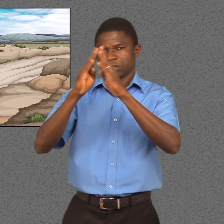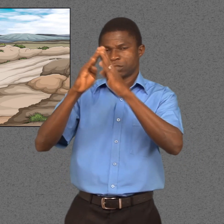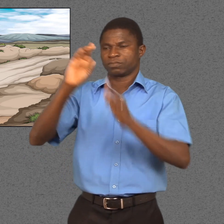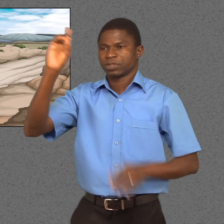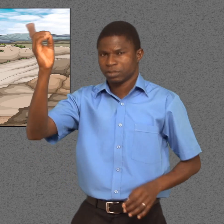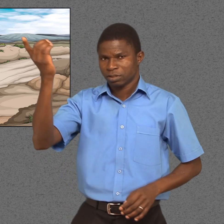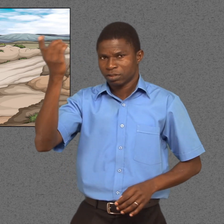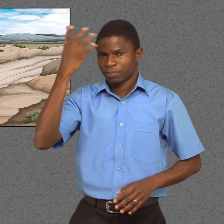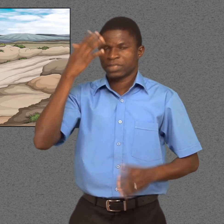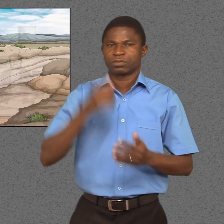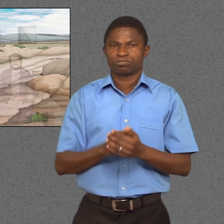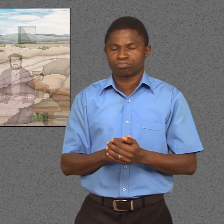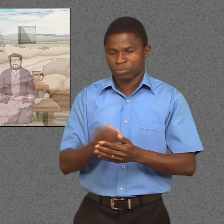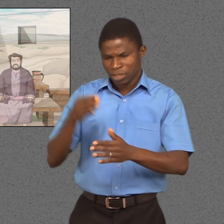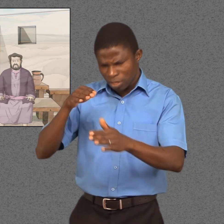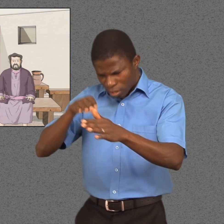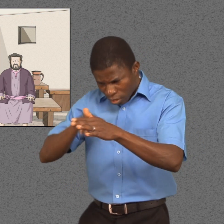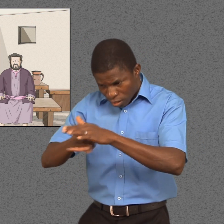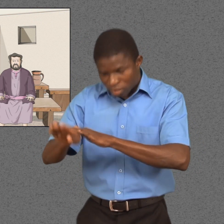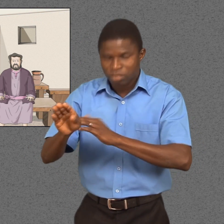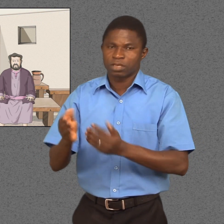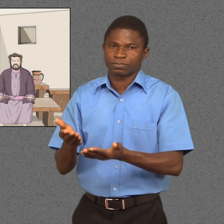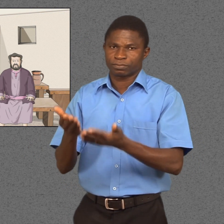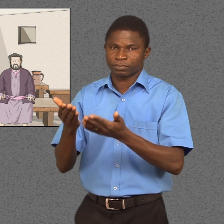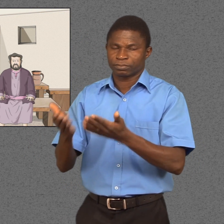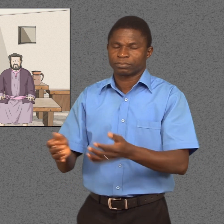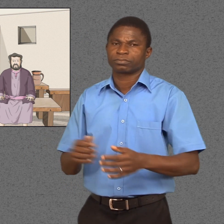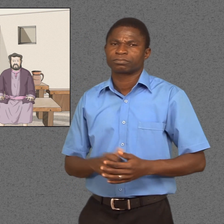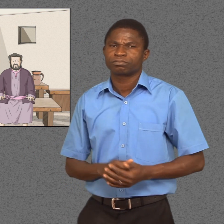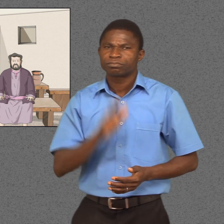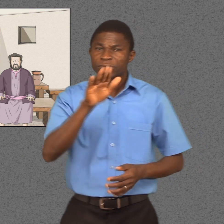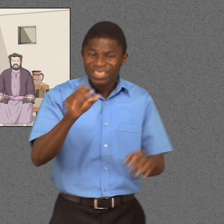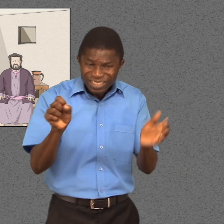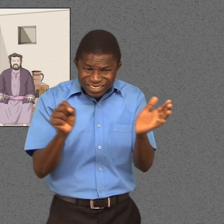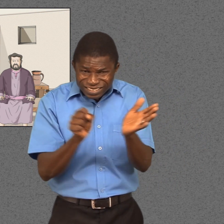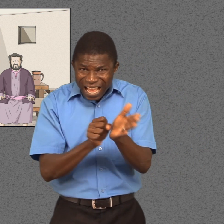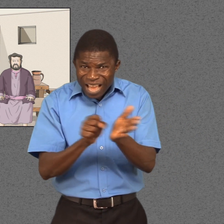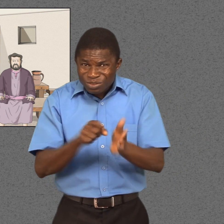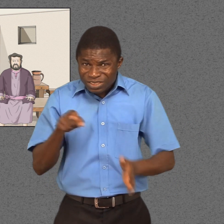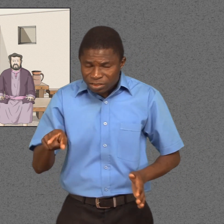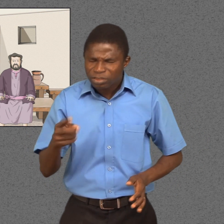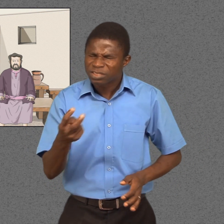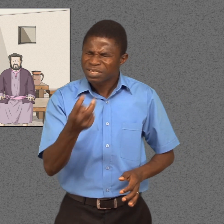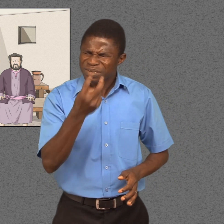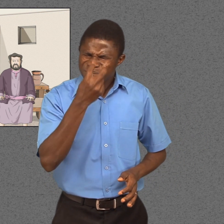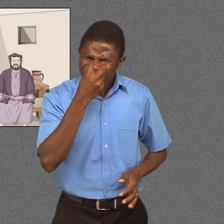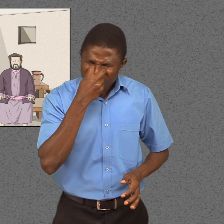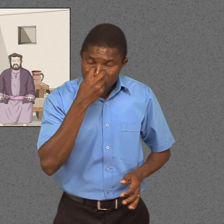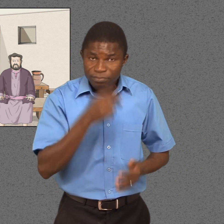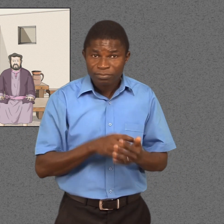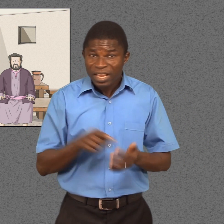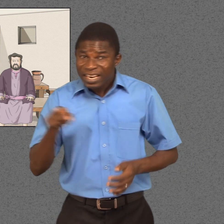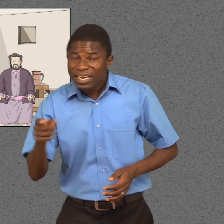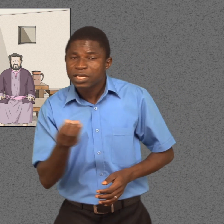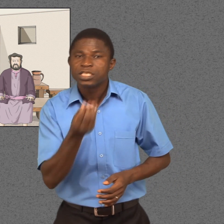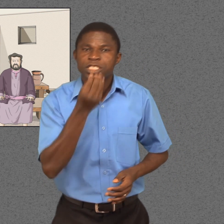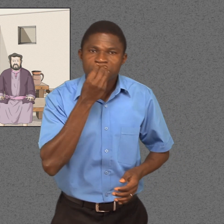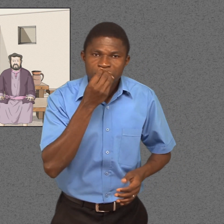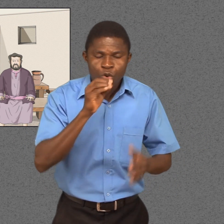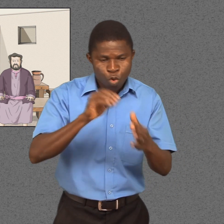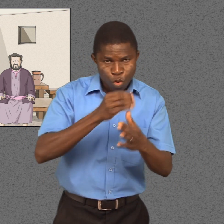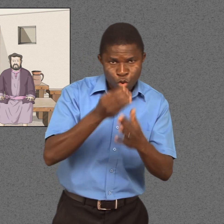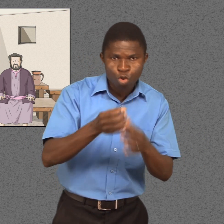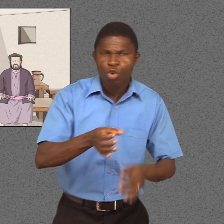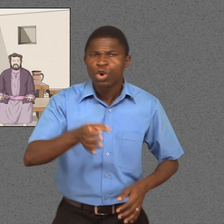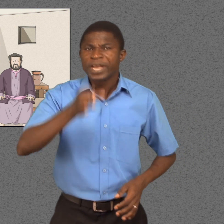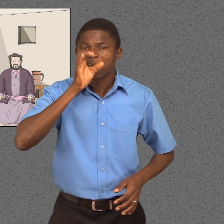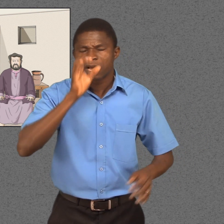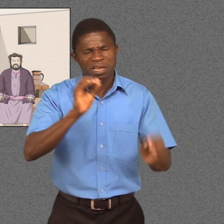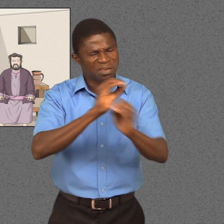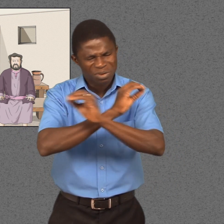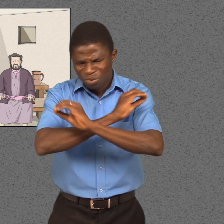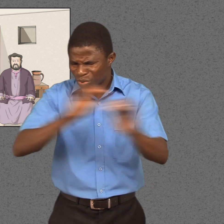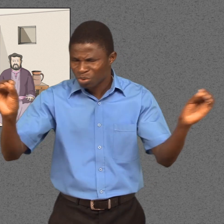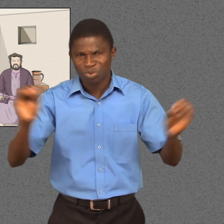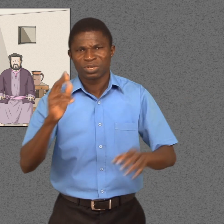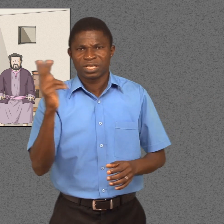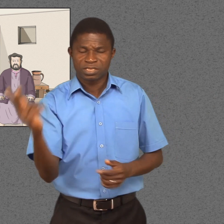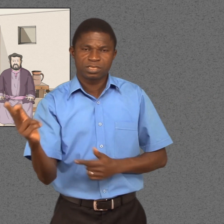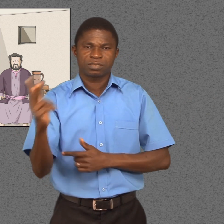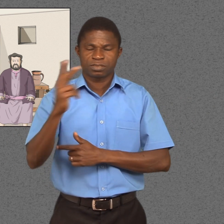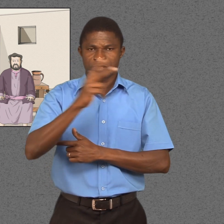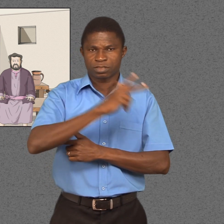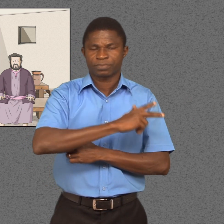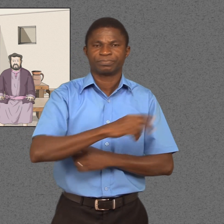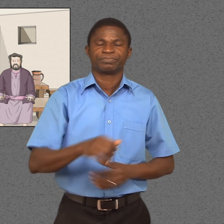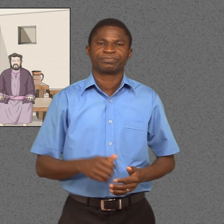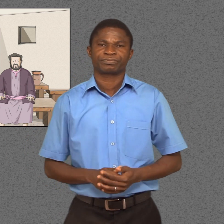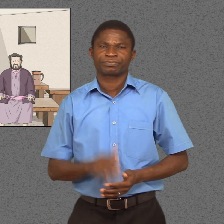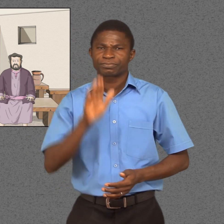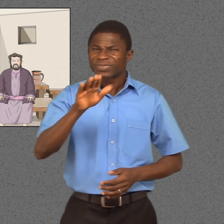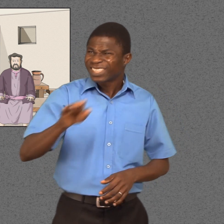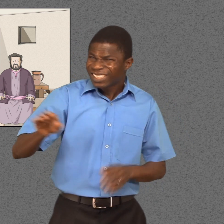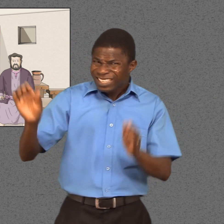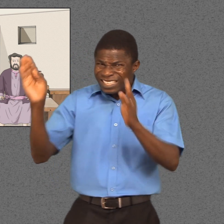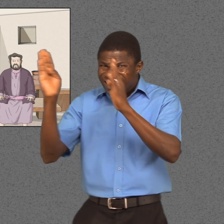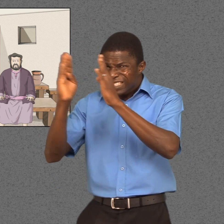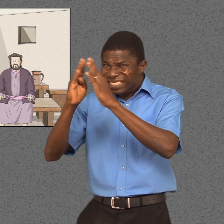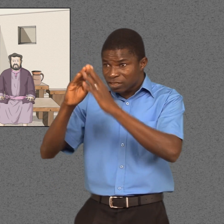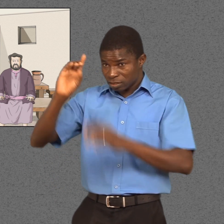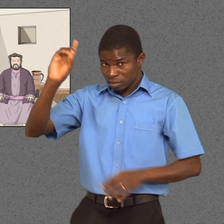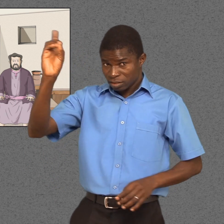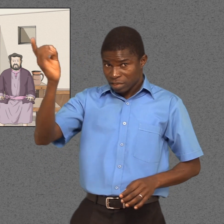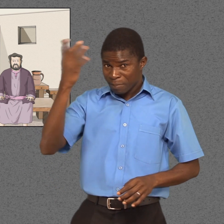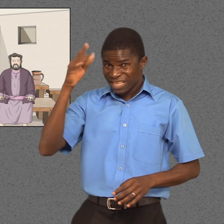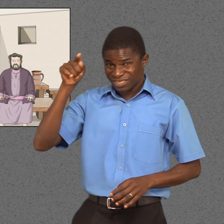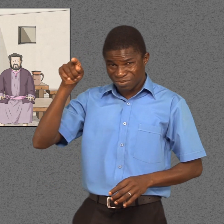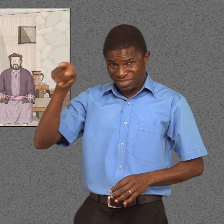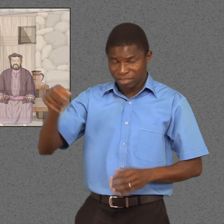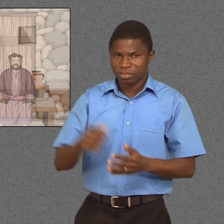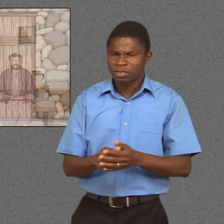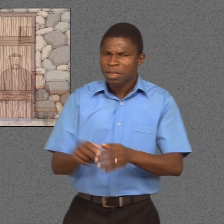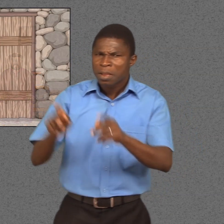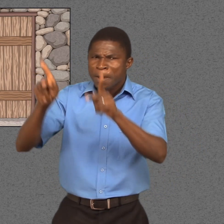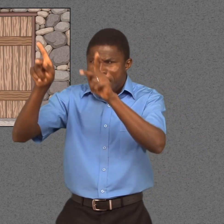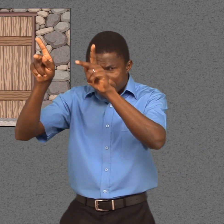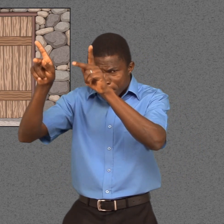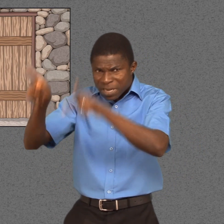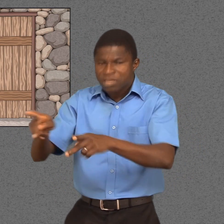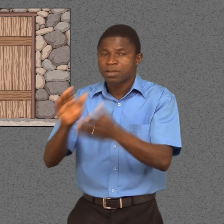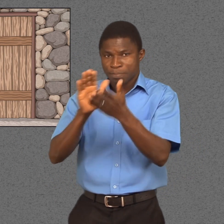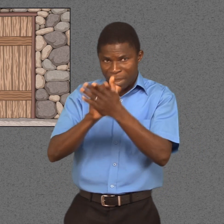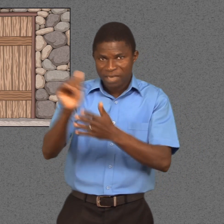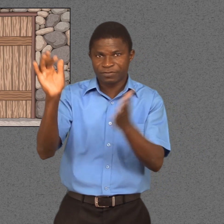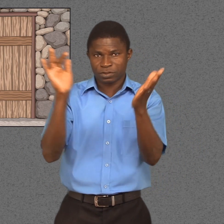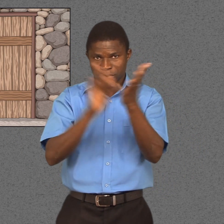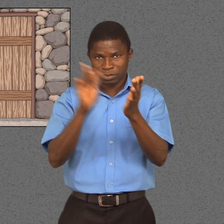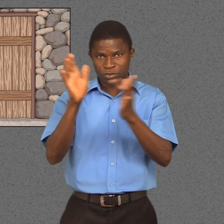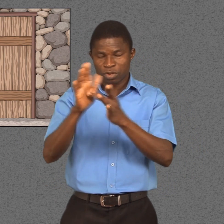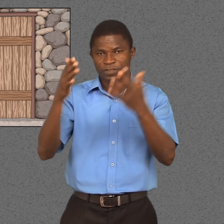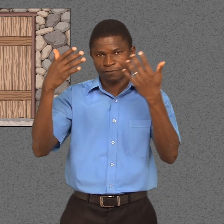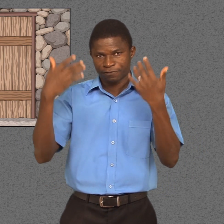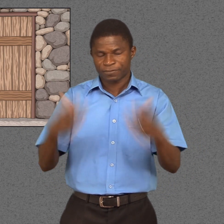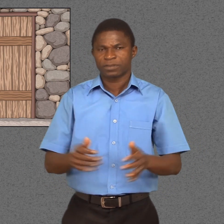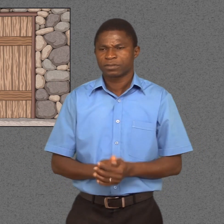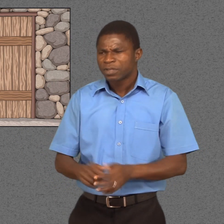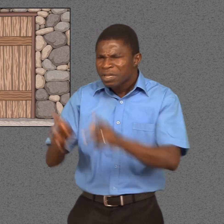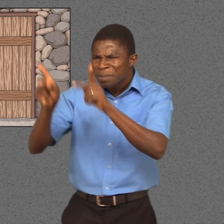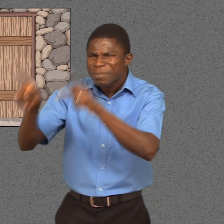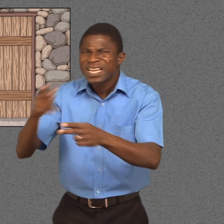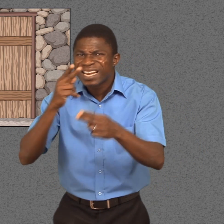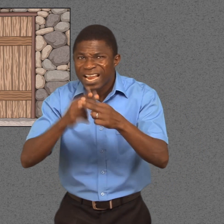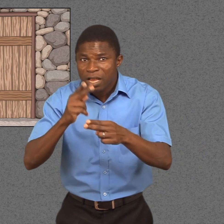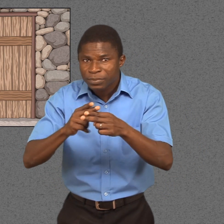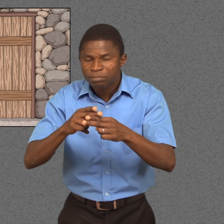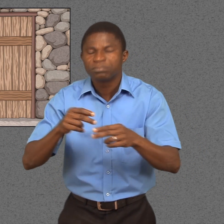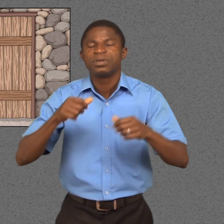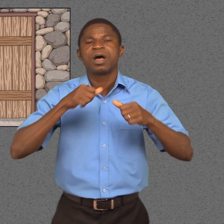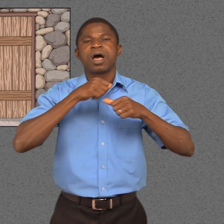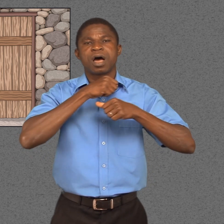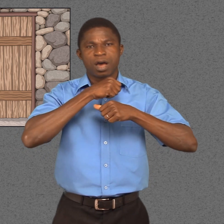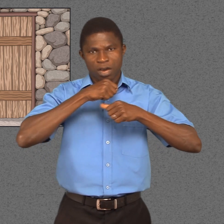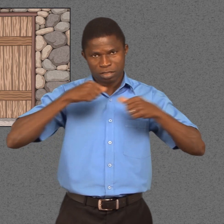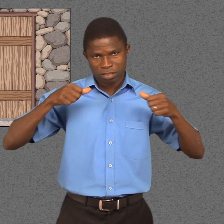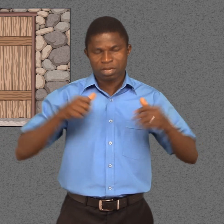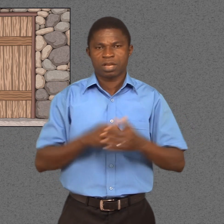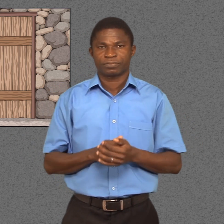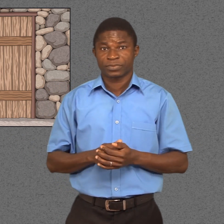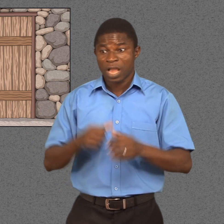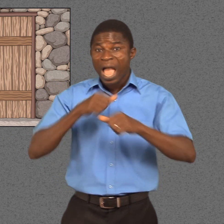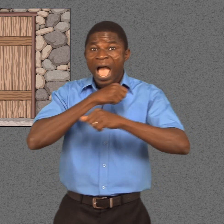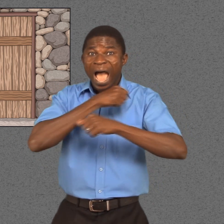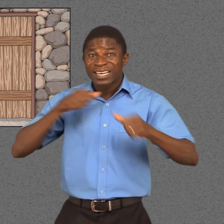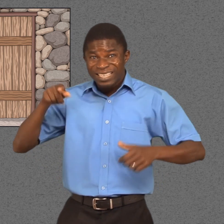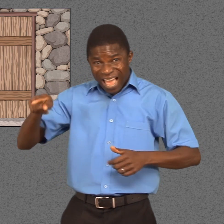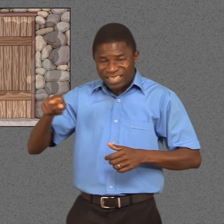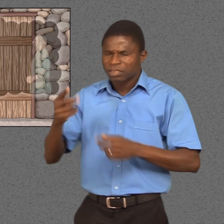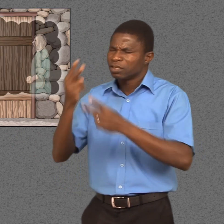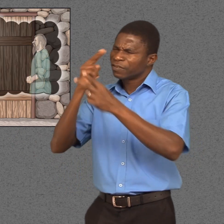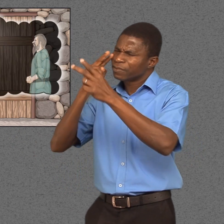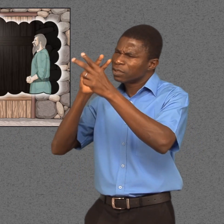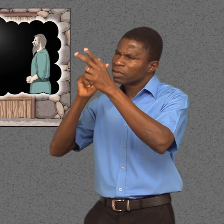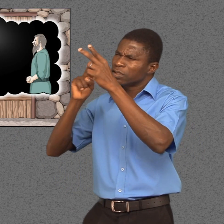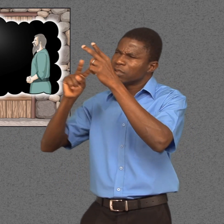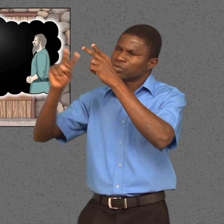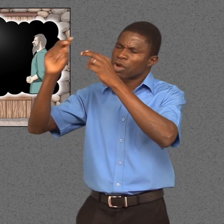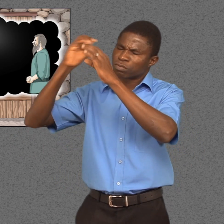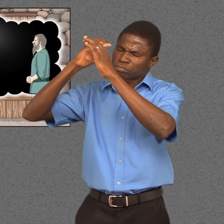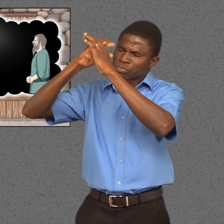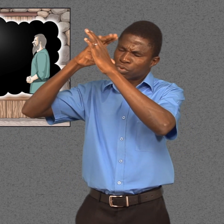For three days he was without sight, and he did not eat or drink anything. In Damascus there was a disciple named Ananias.